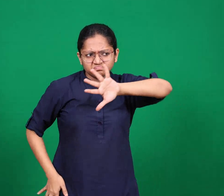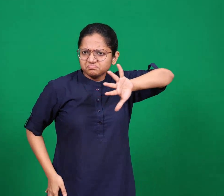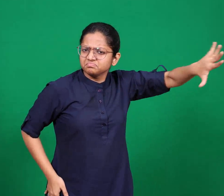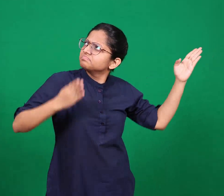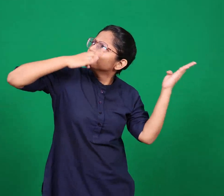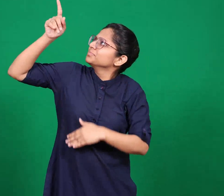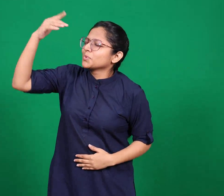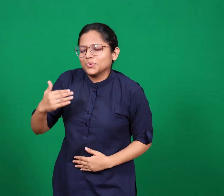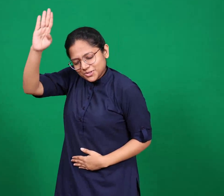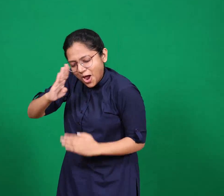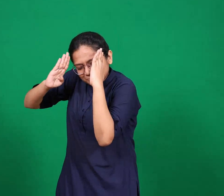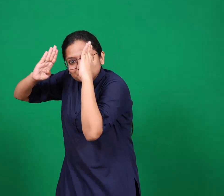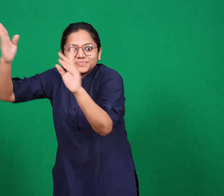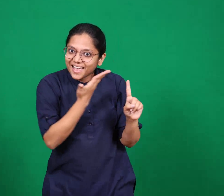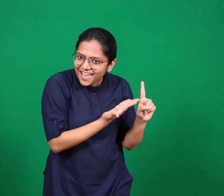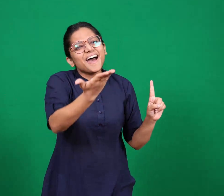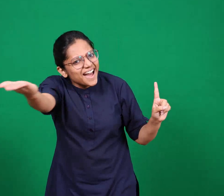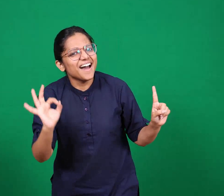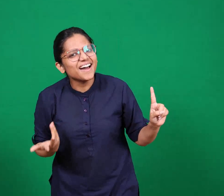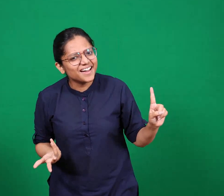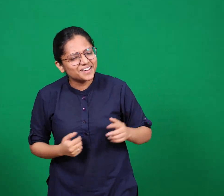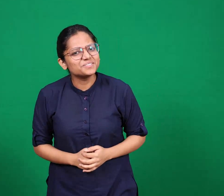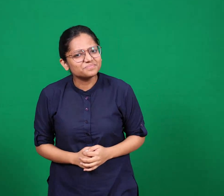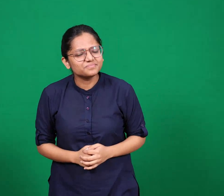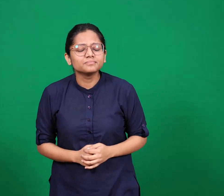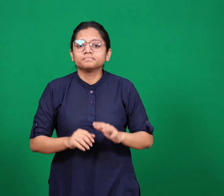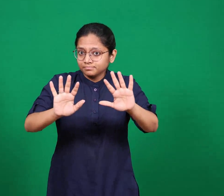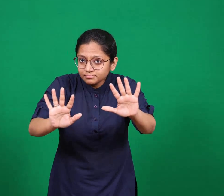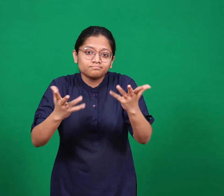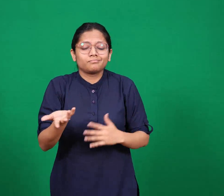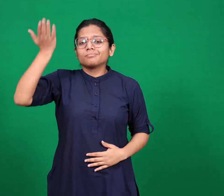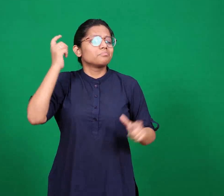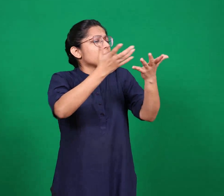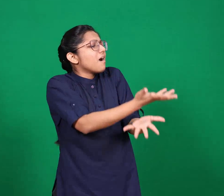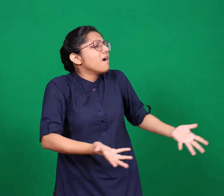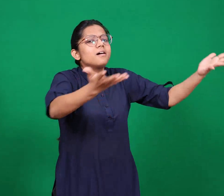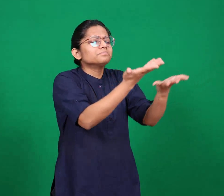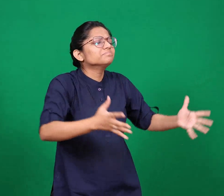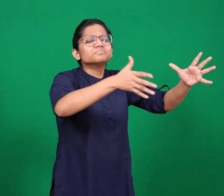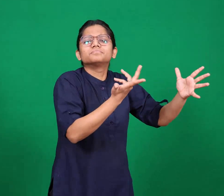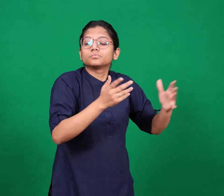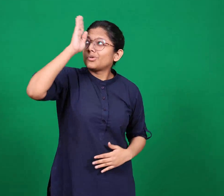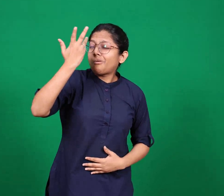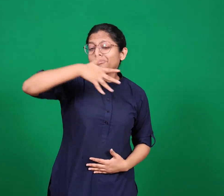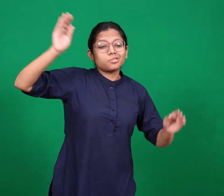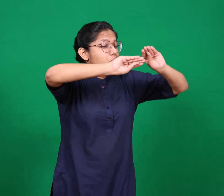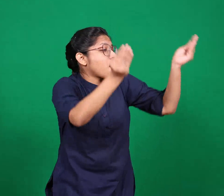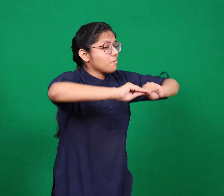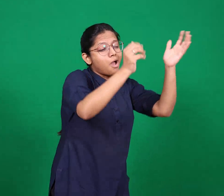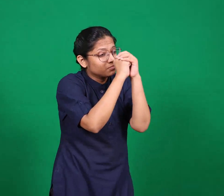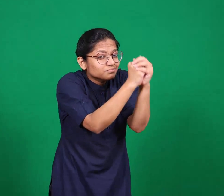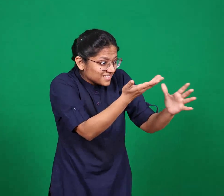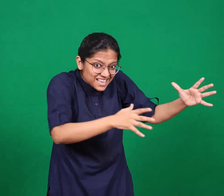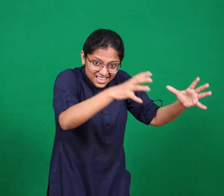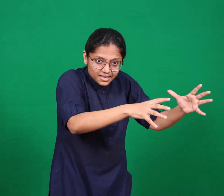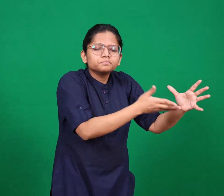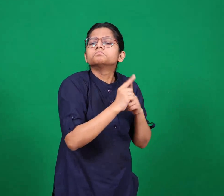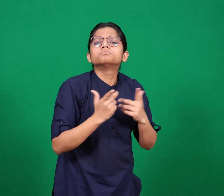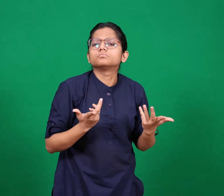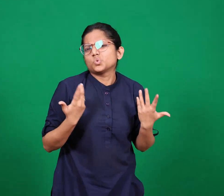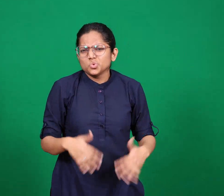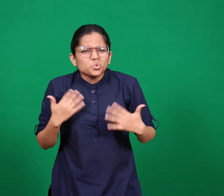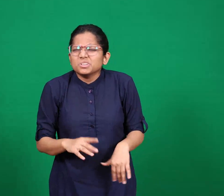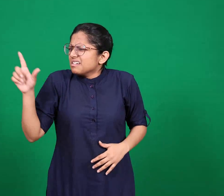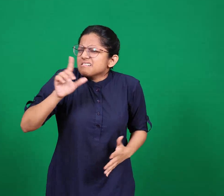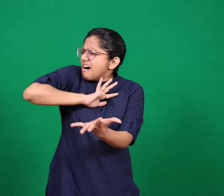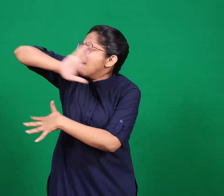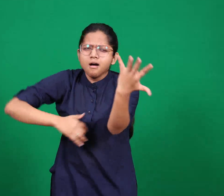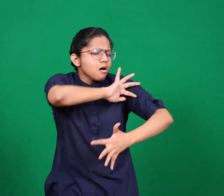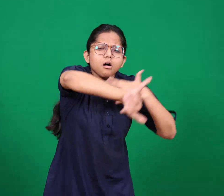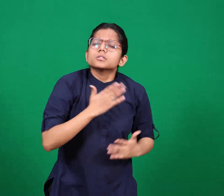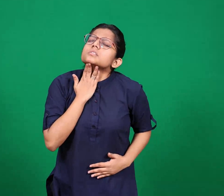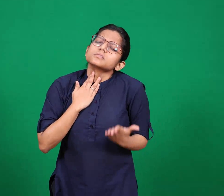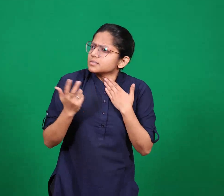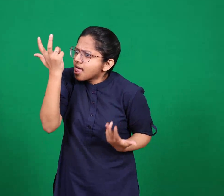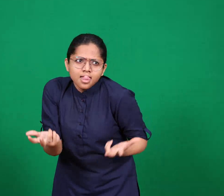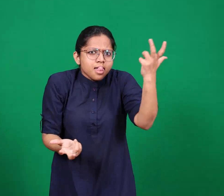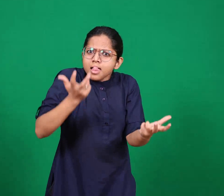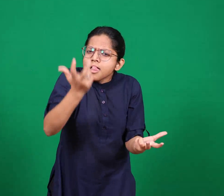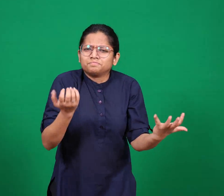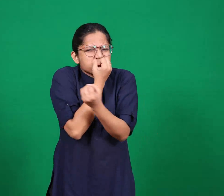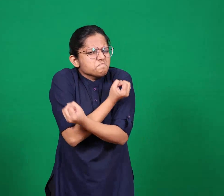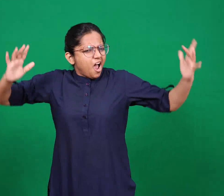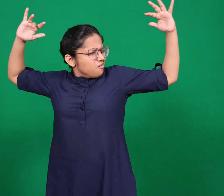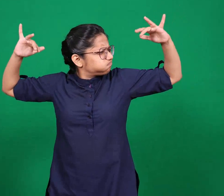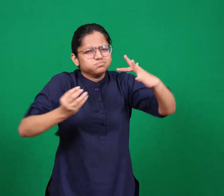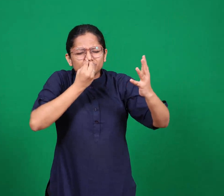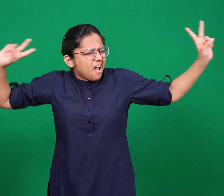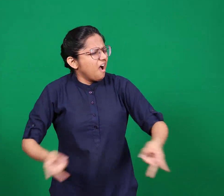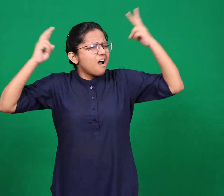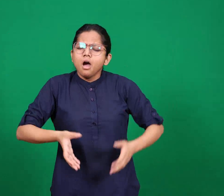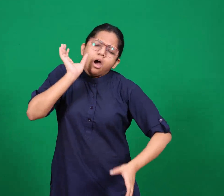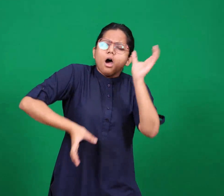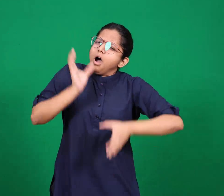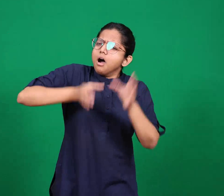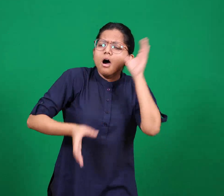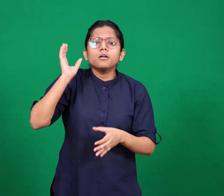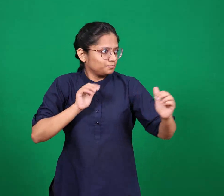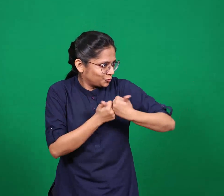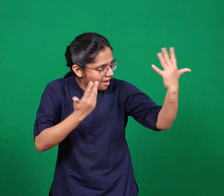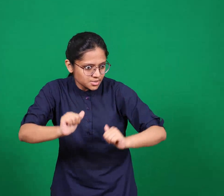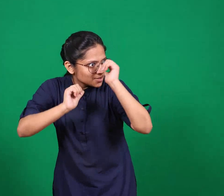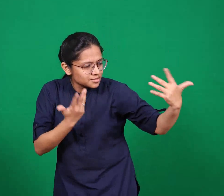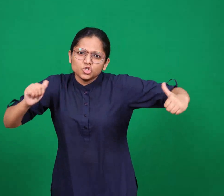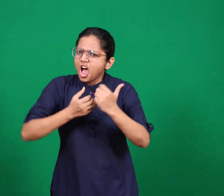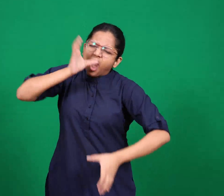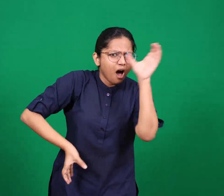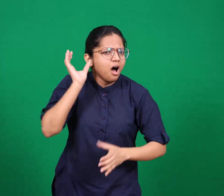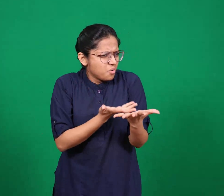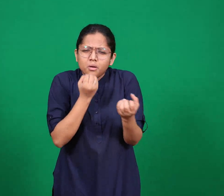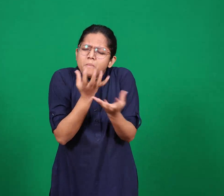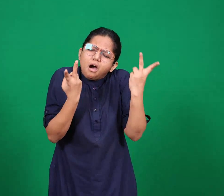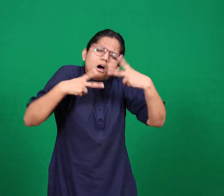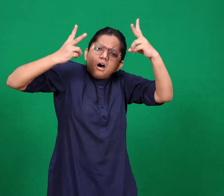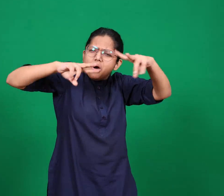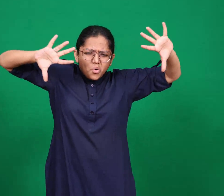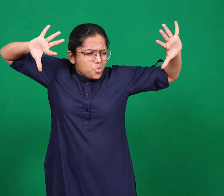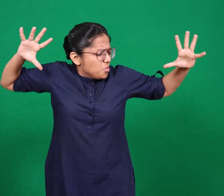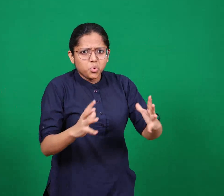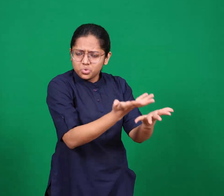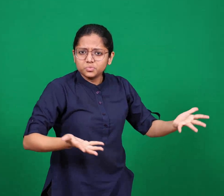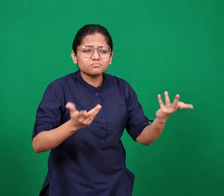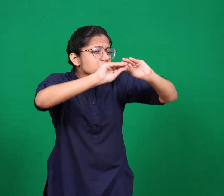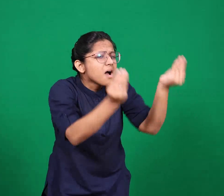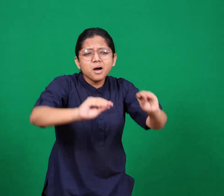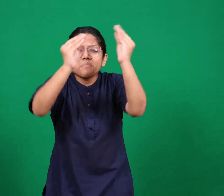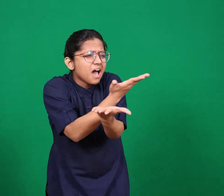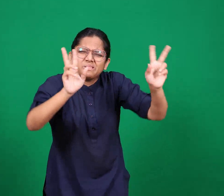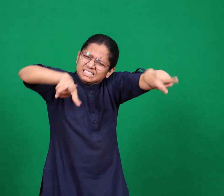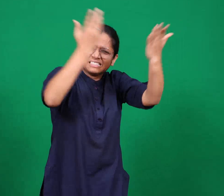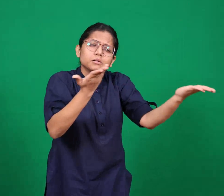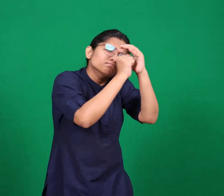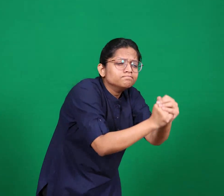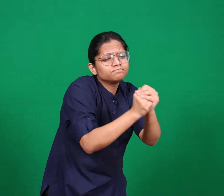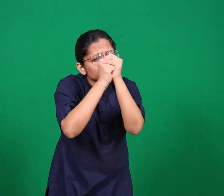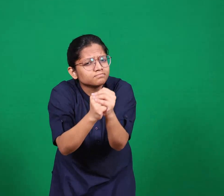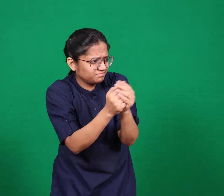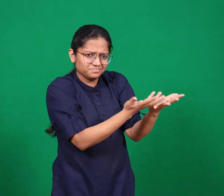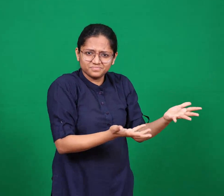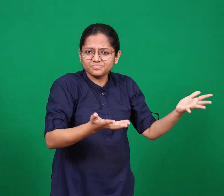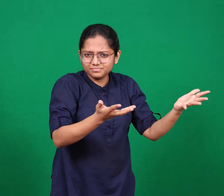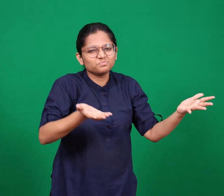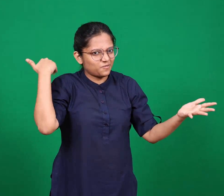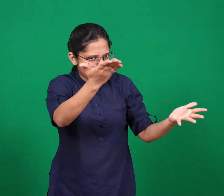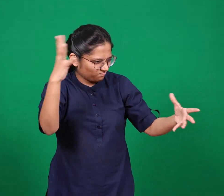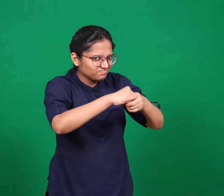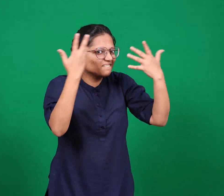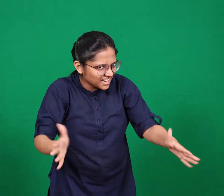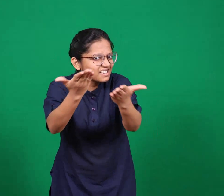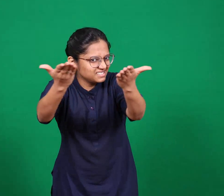For you have spent enough time in the past carrying out the same desires as the Gentiles: living in debauchery, lust, drunkenness, orgies, carousing, and detestable idolatry.